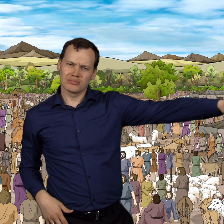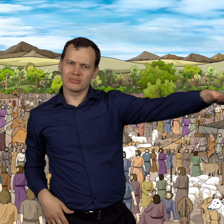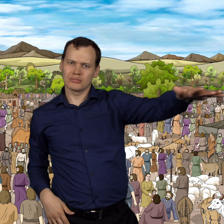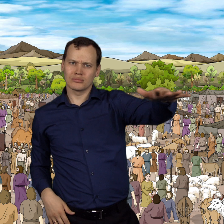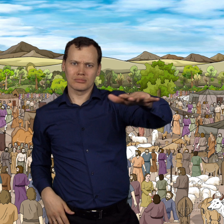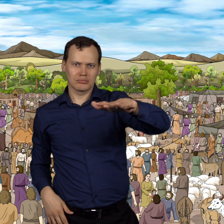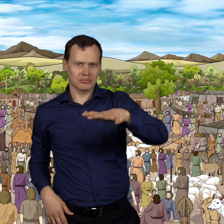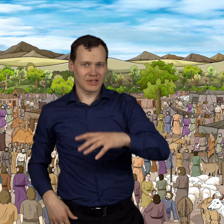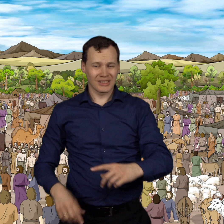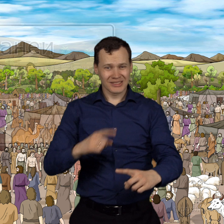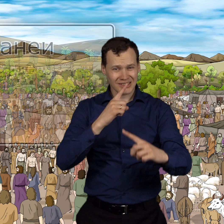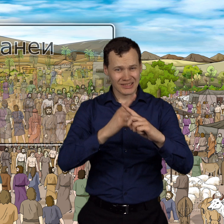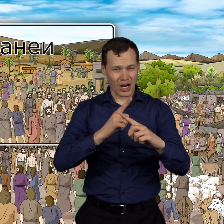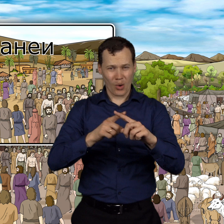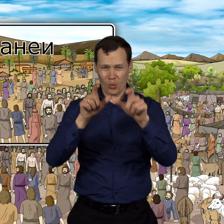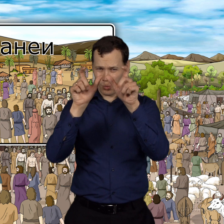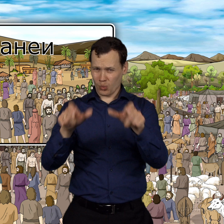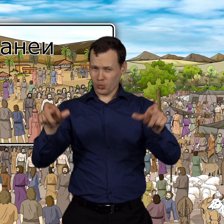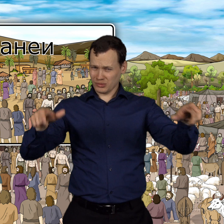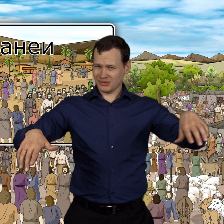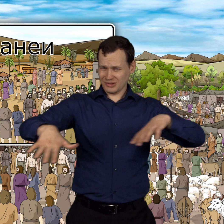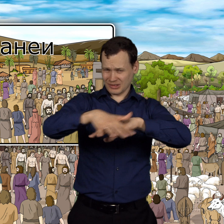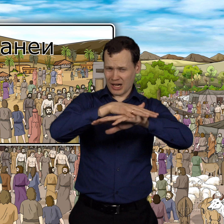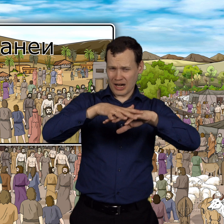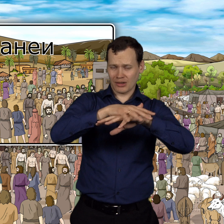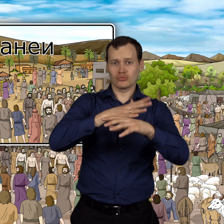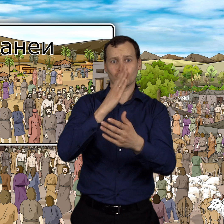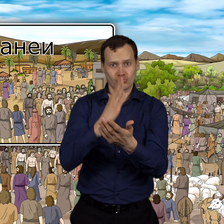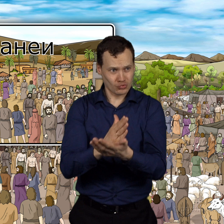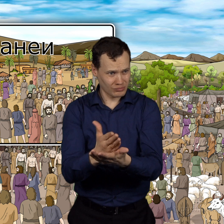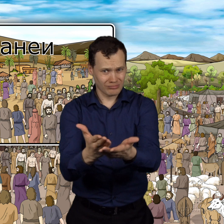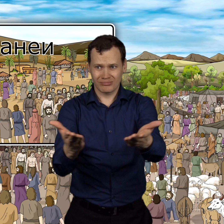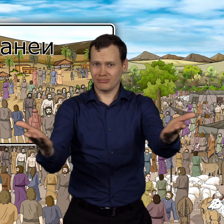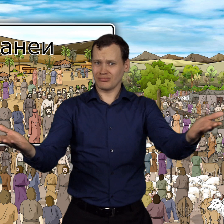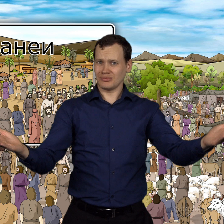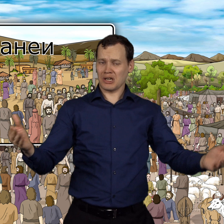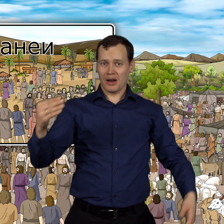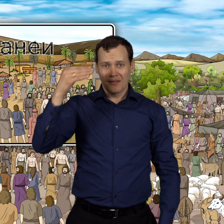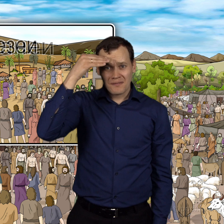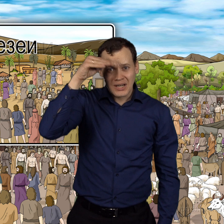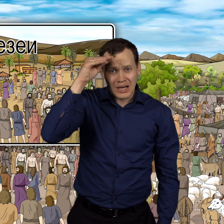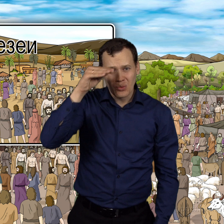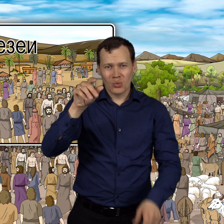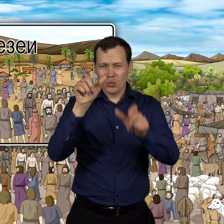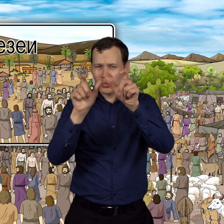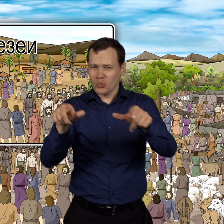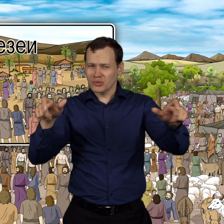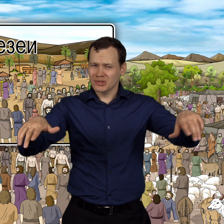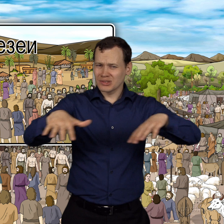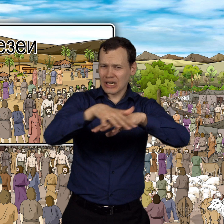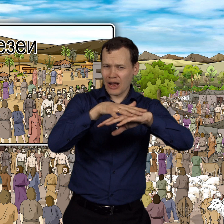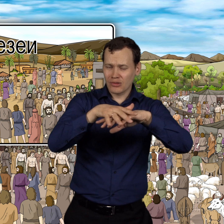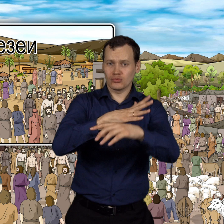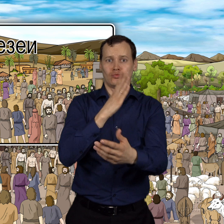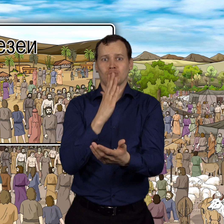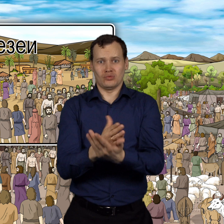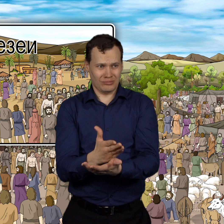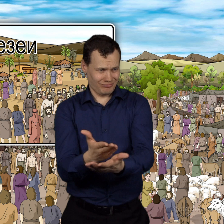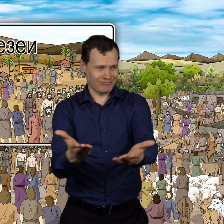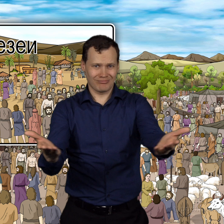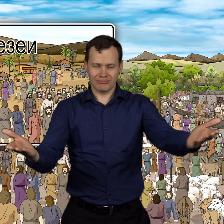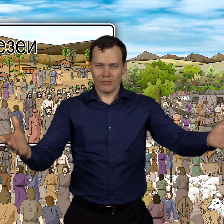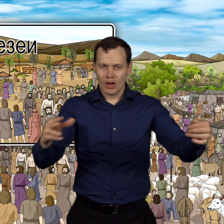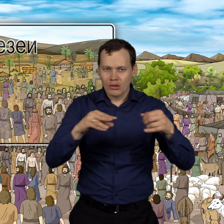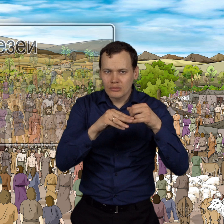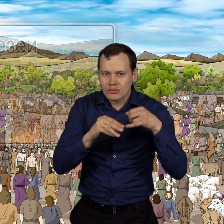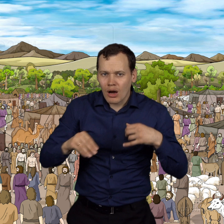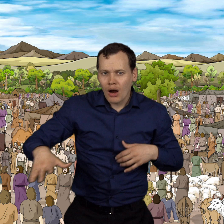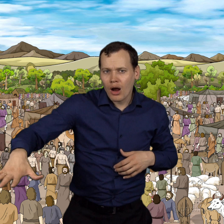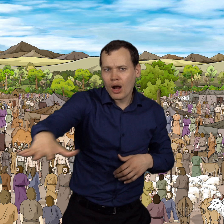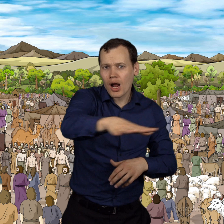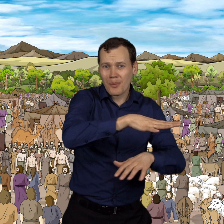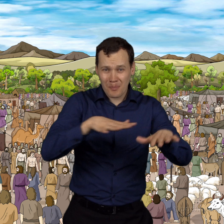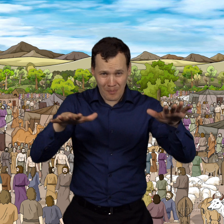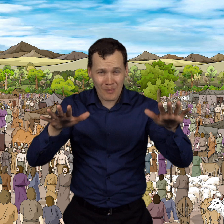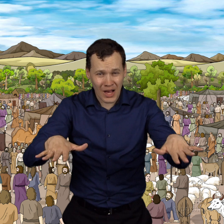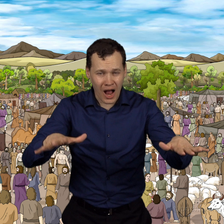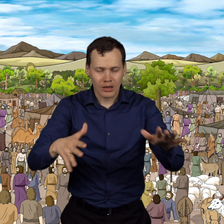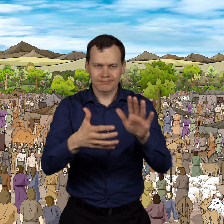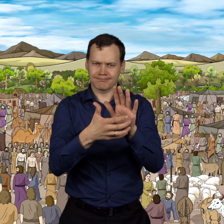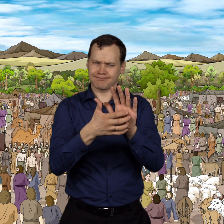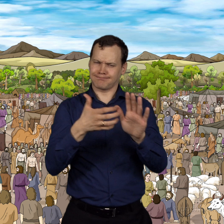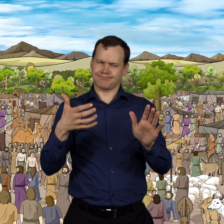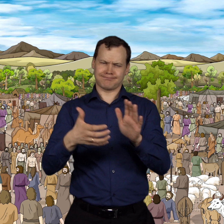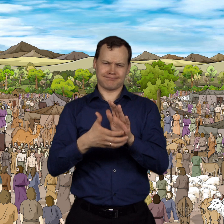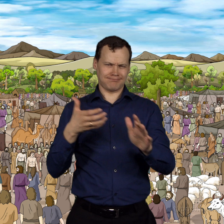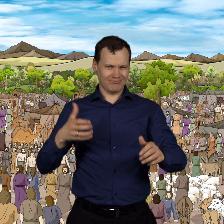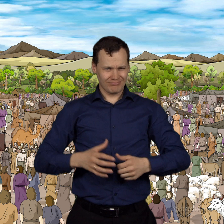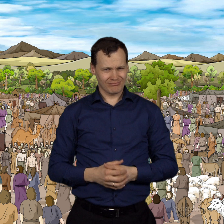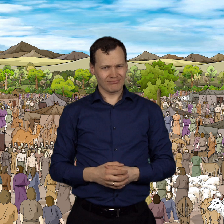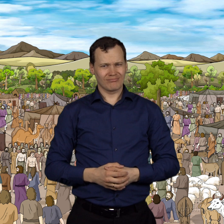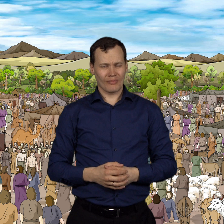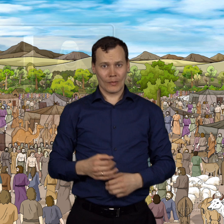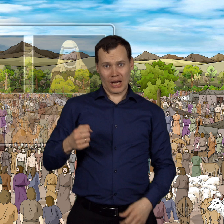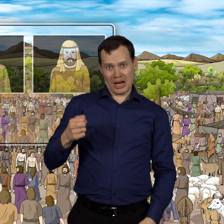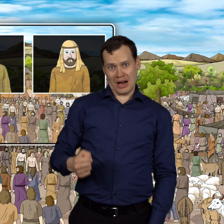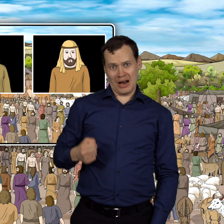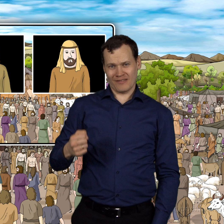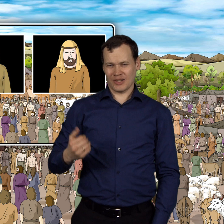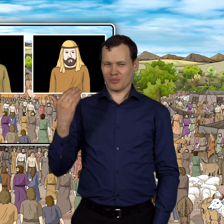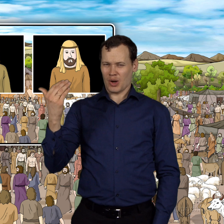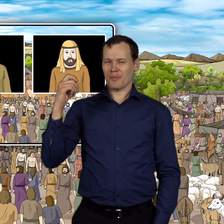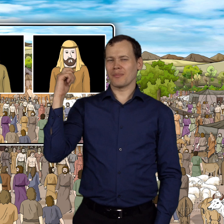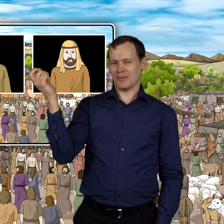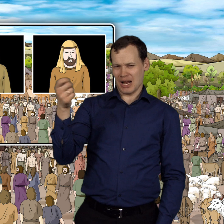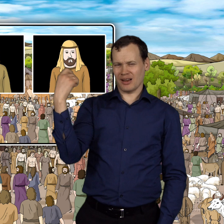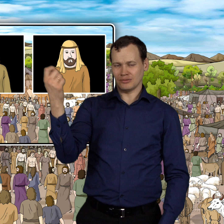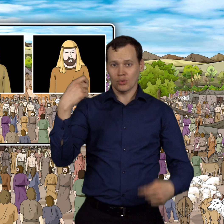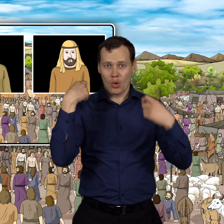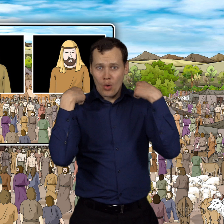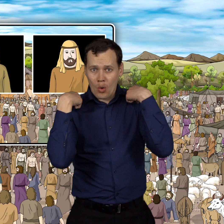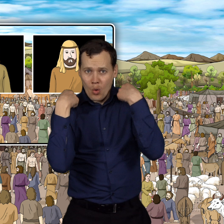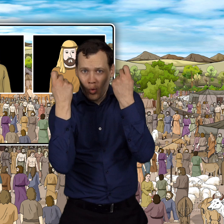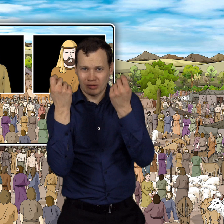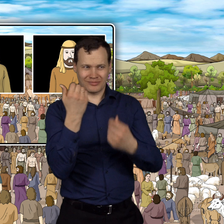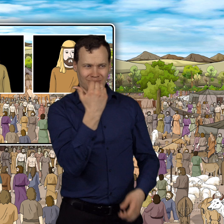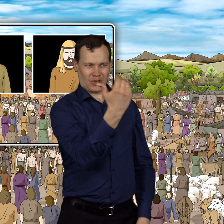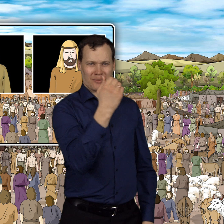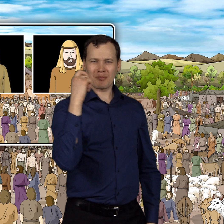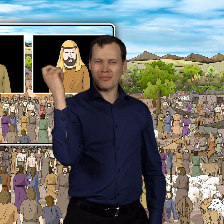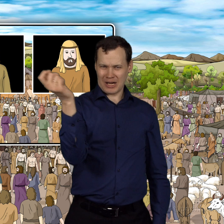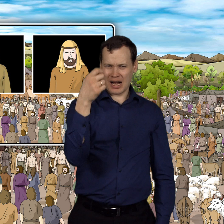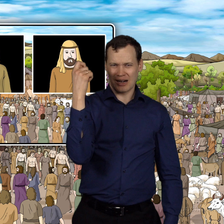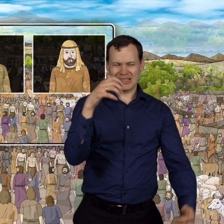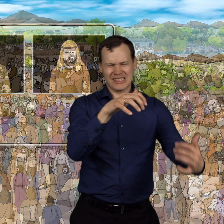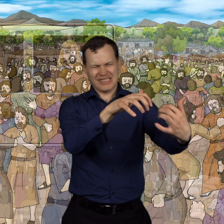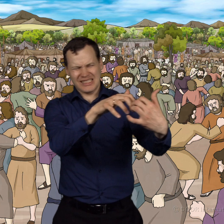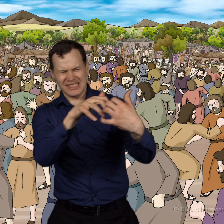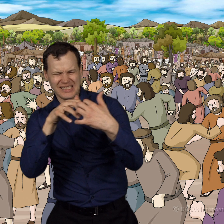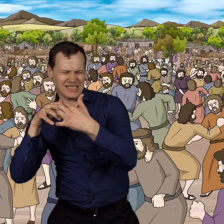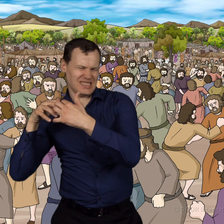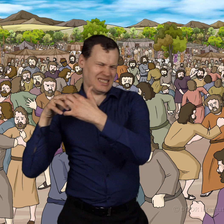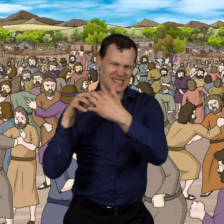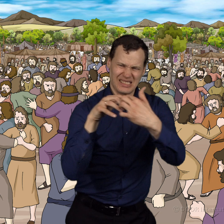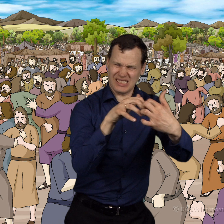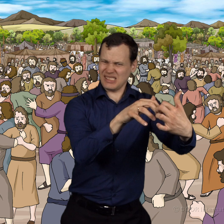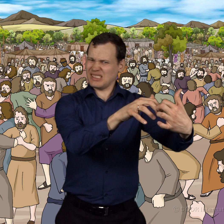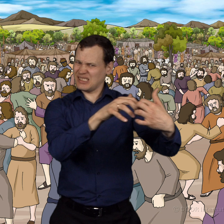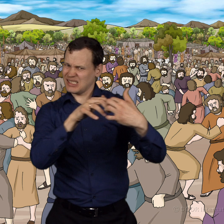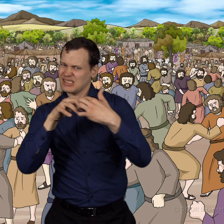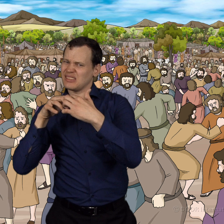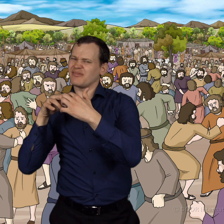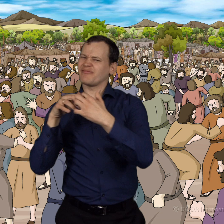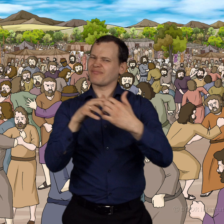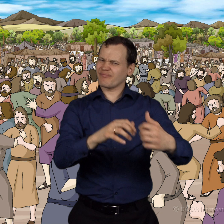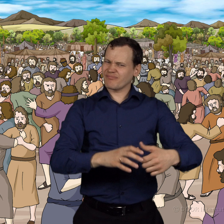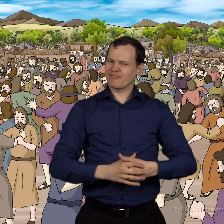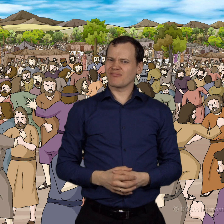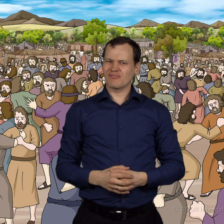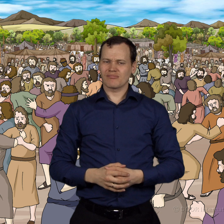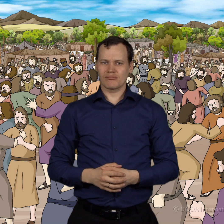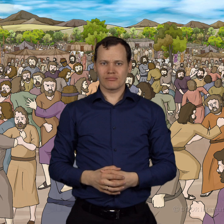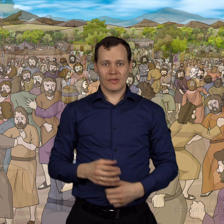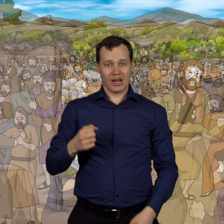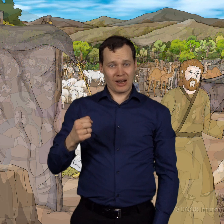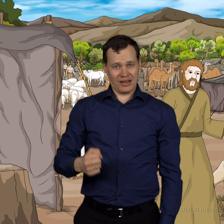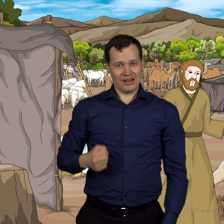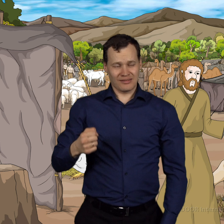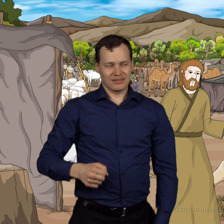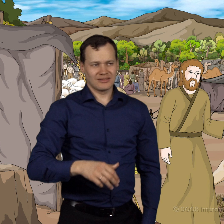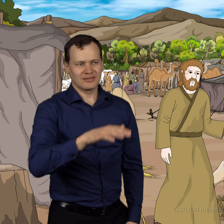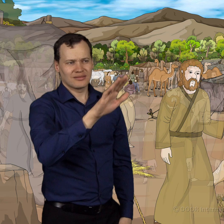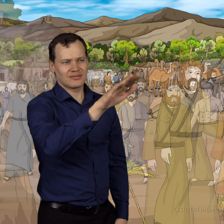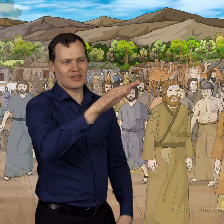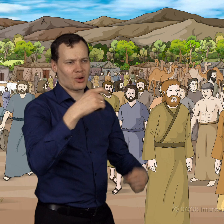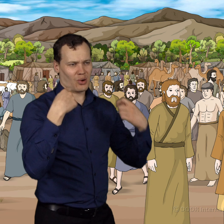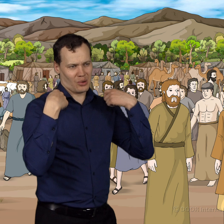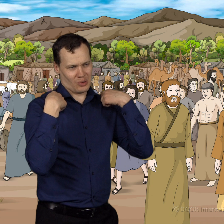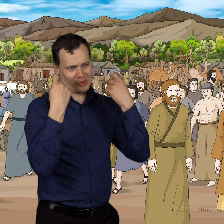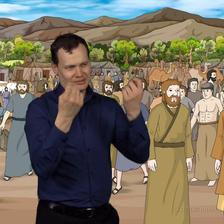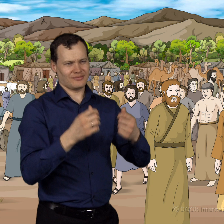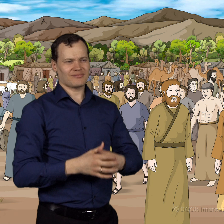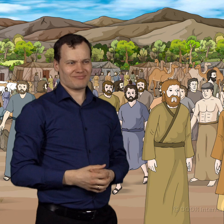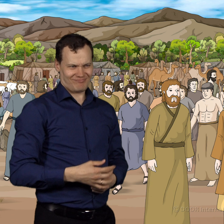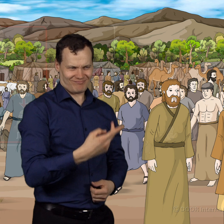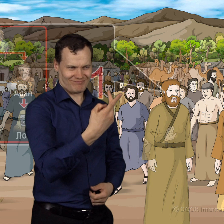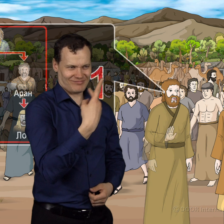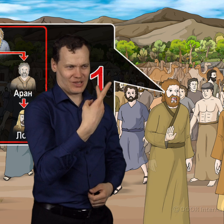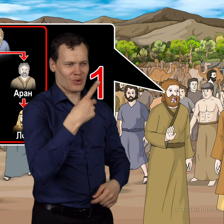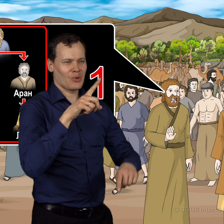At that time the Canaanites and the Perizzites were also living in the land.